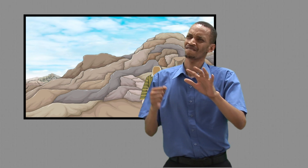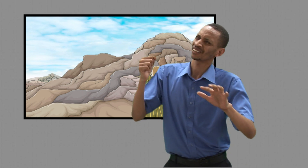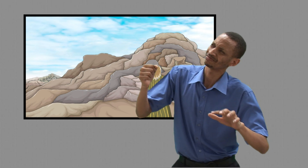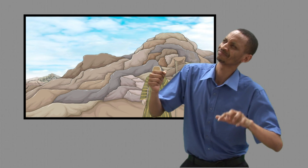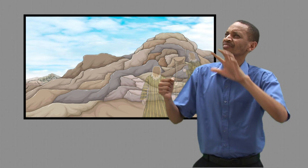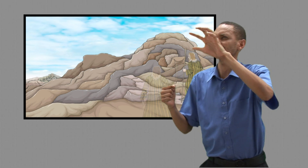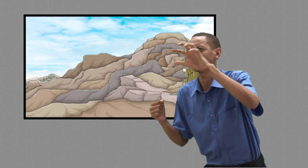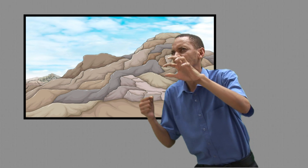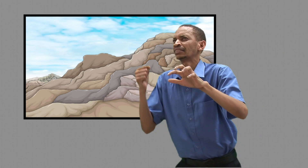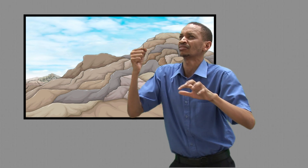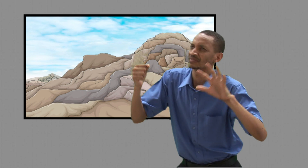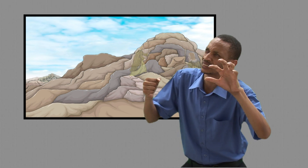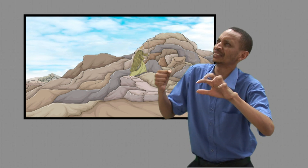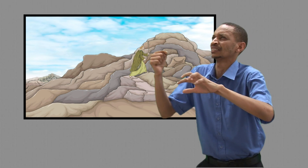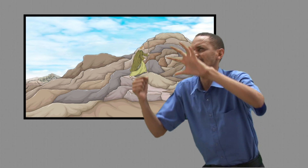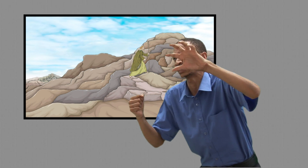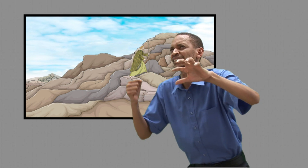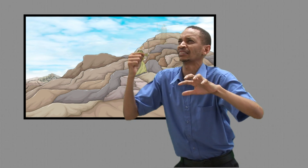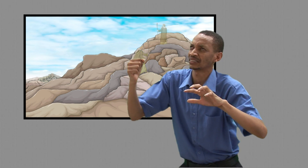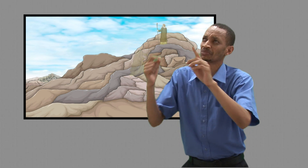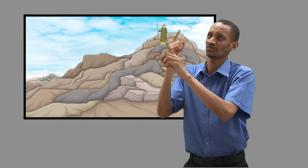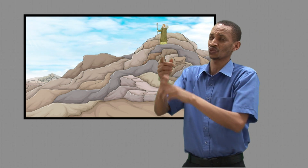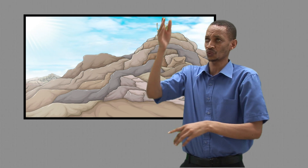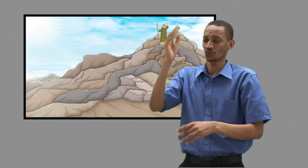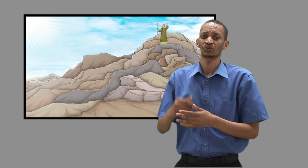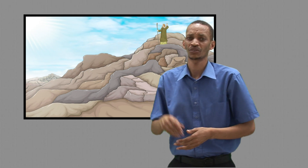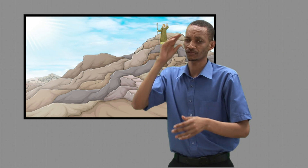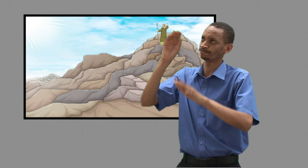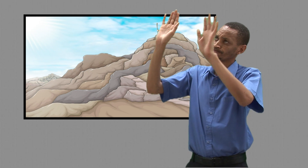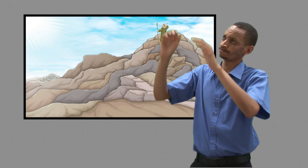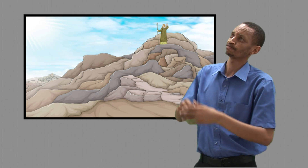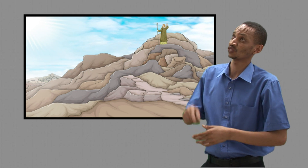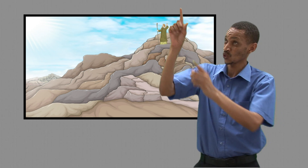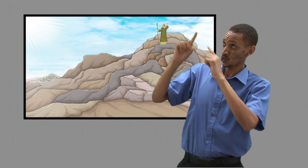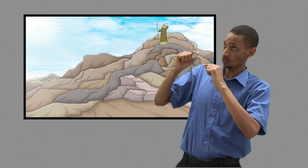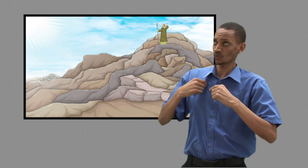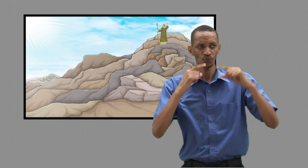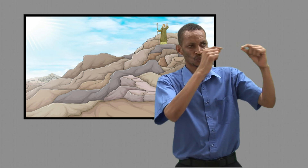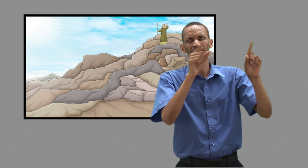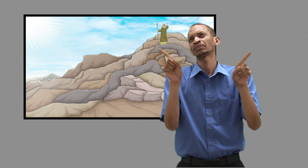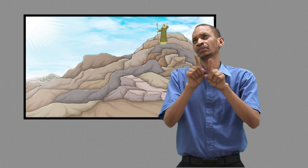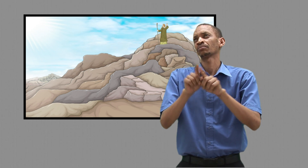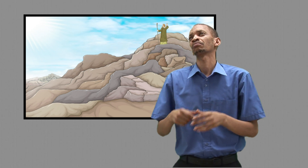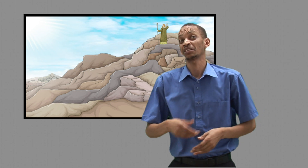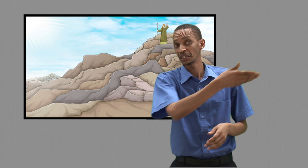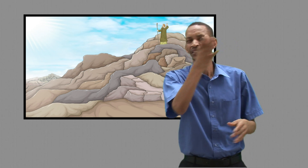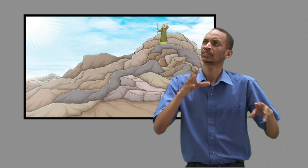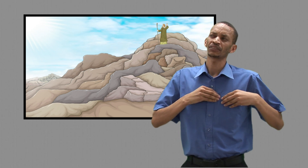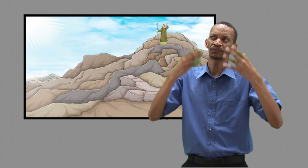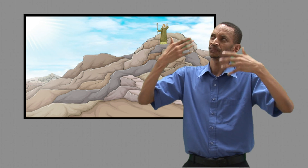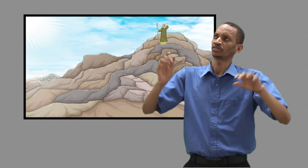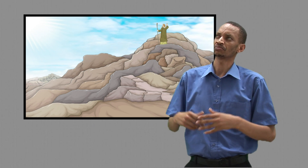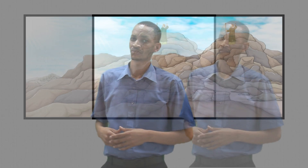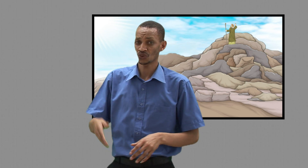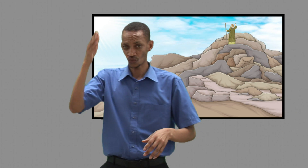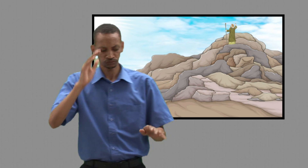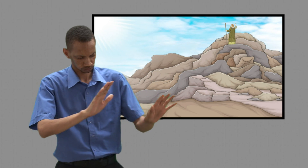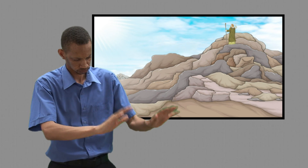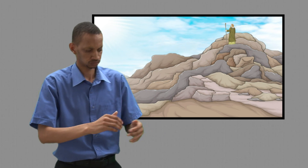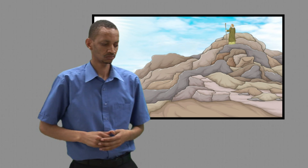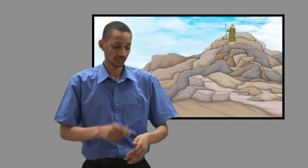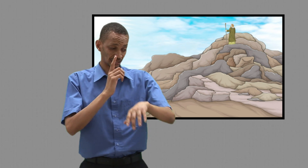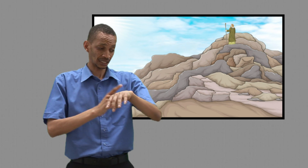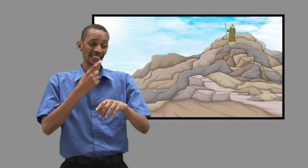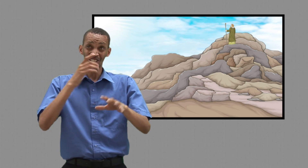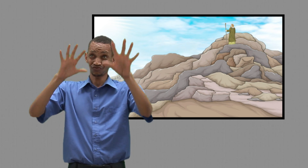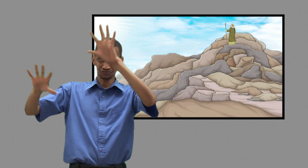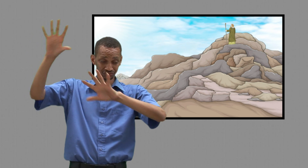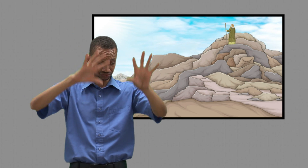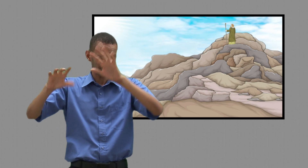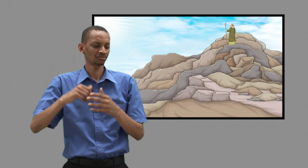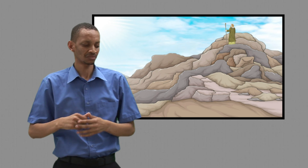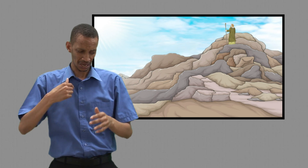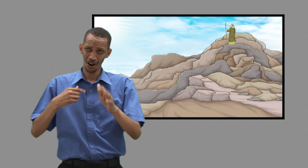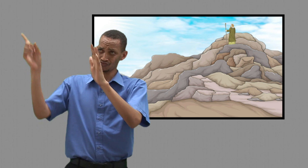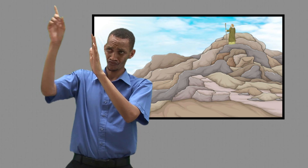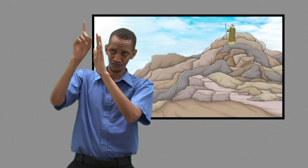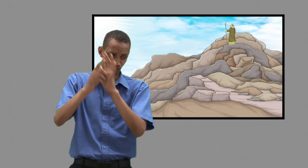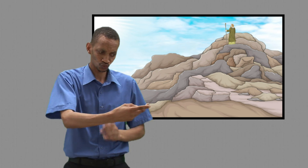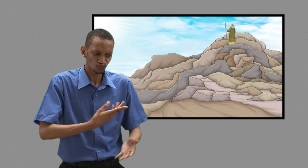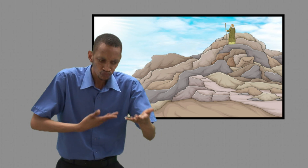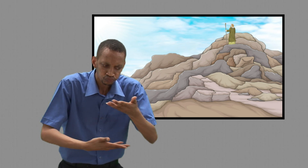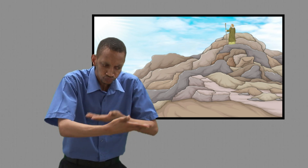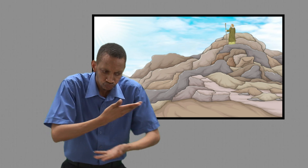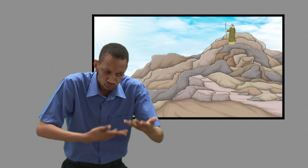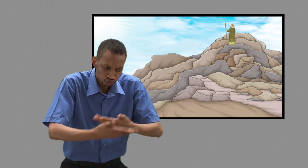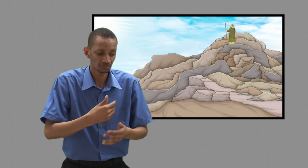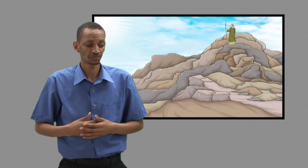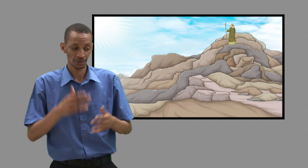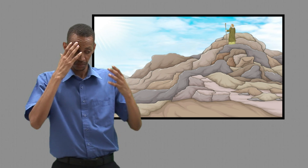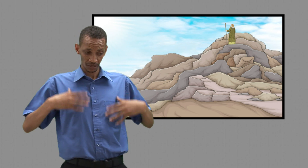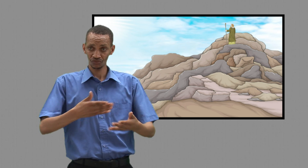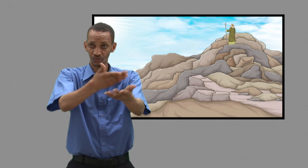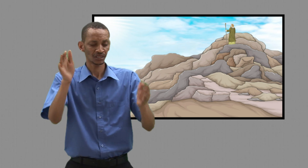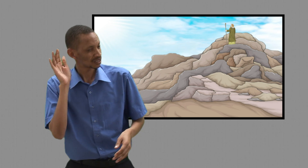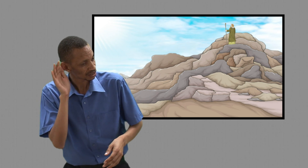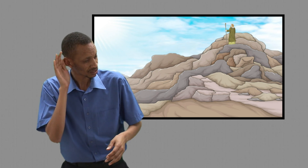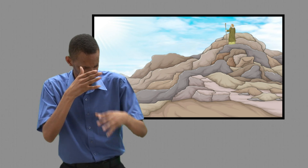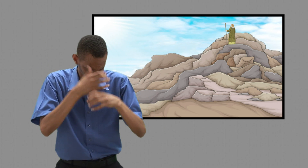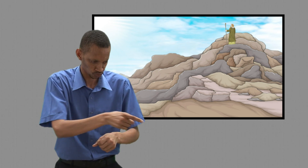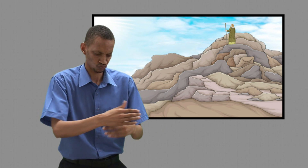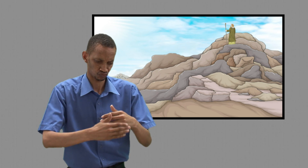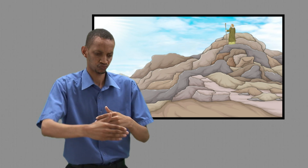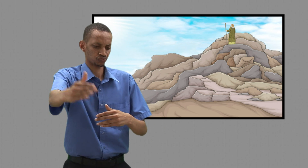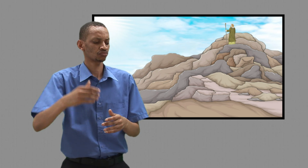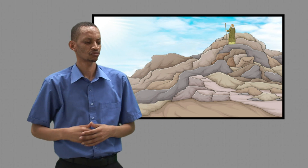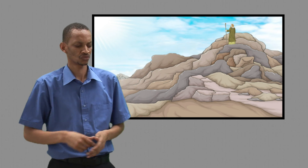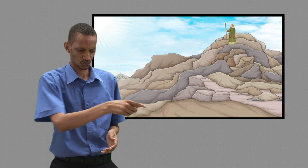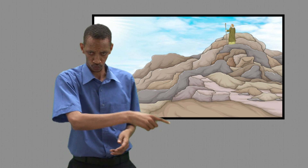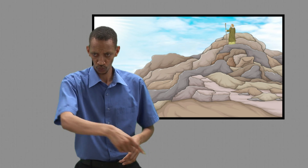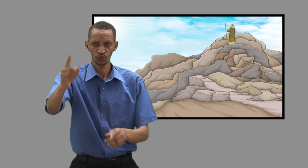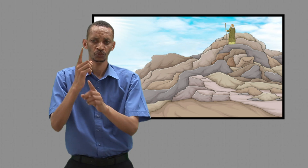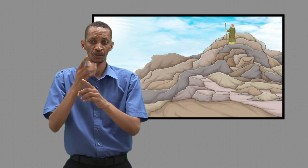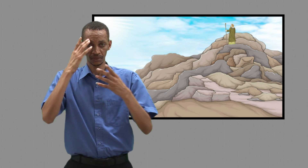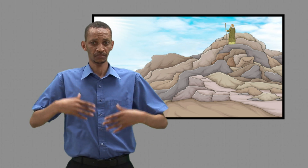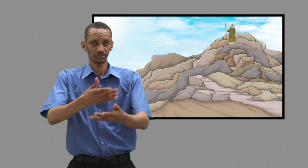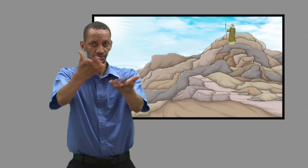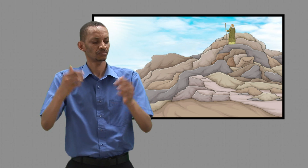The LORD said to Moses, “Behold, I will come to you in a dense cloud, so that the people will hear when I speak with you, and they will always put their trust in you.”